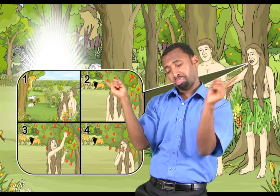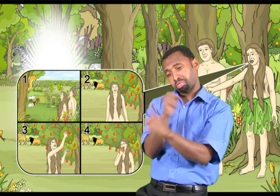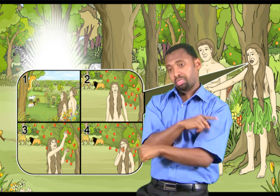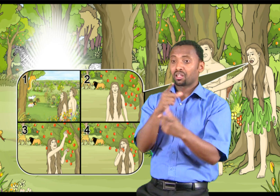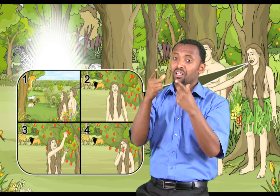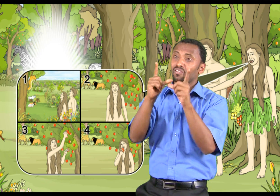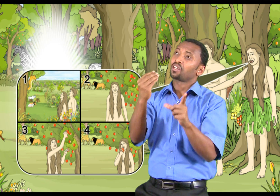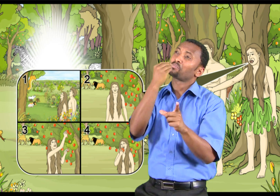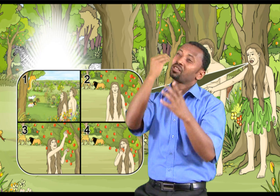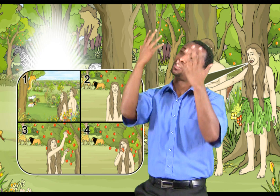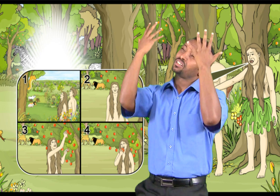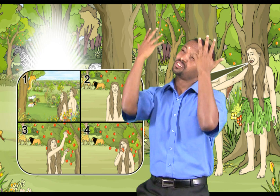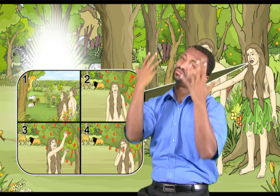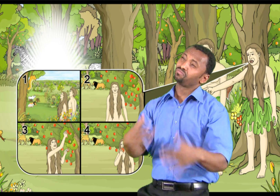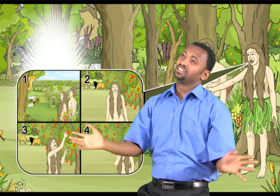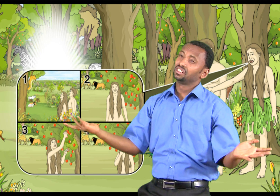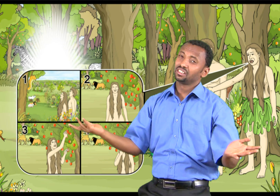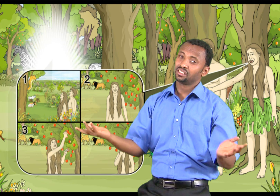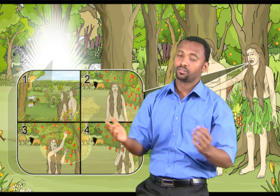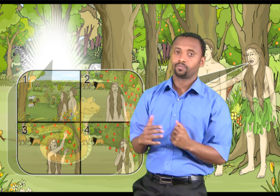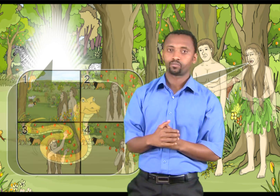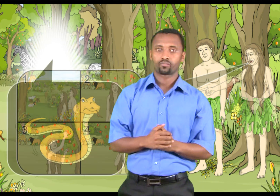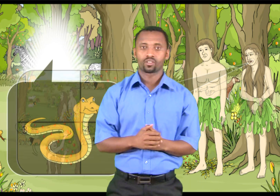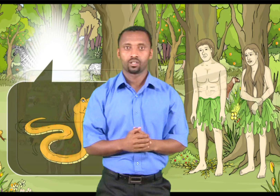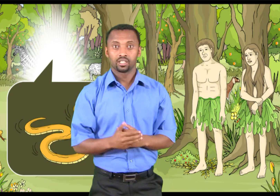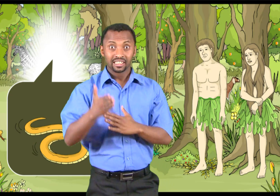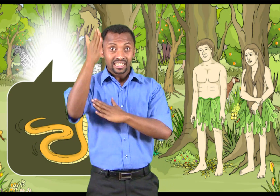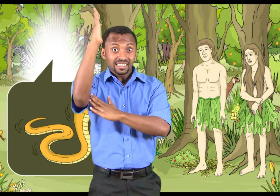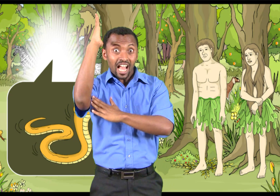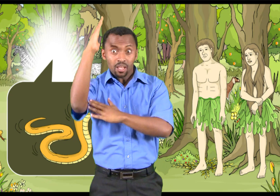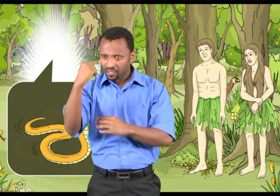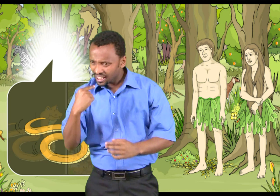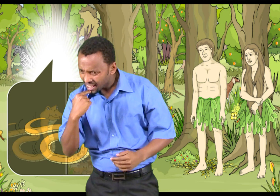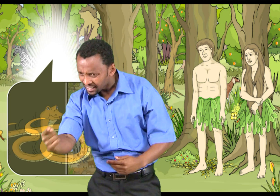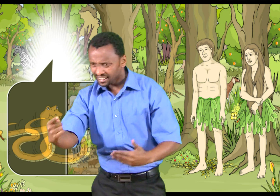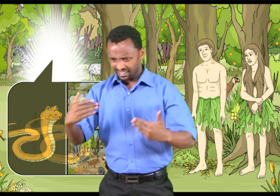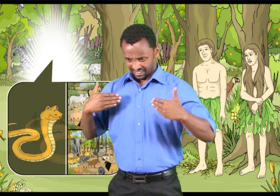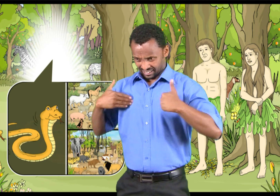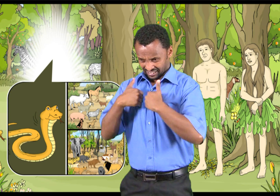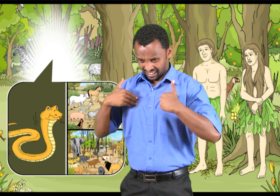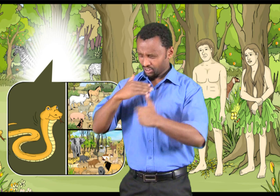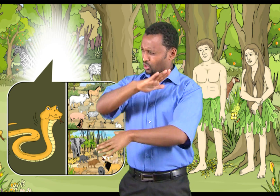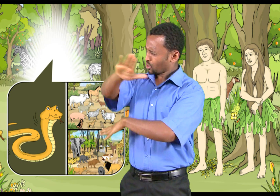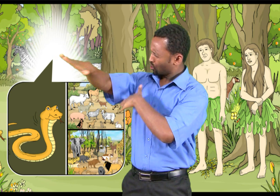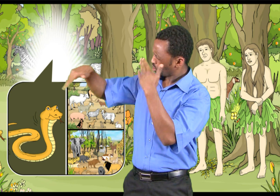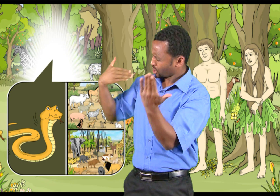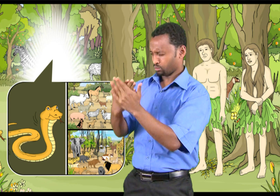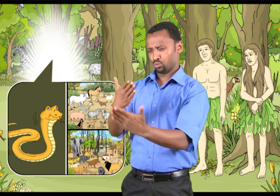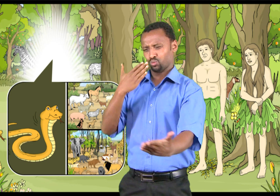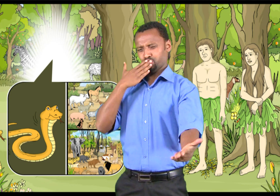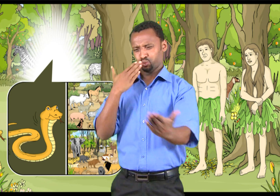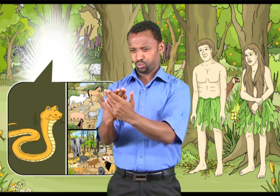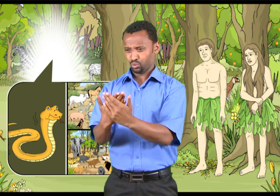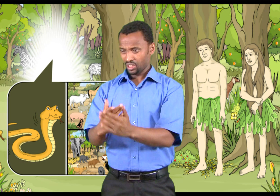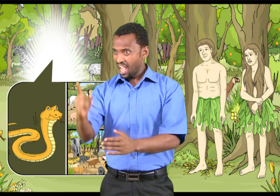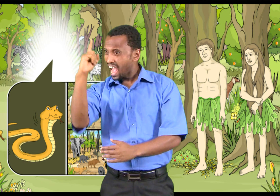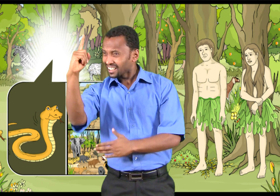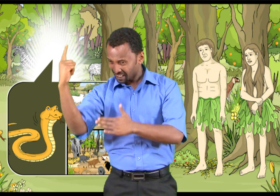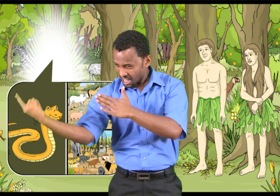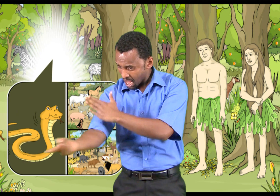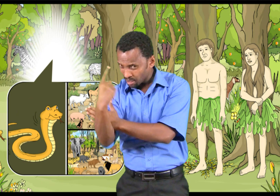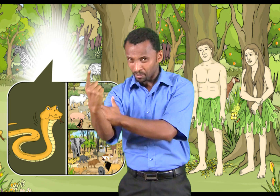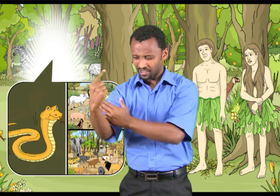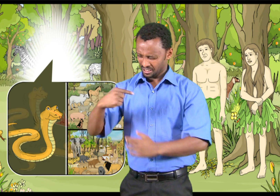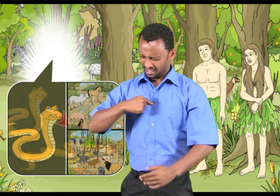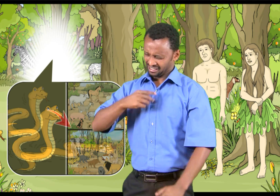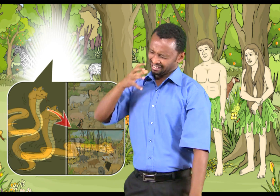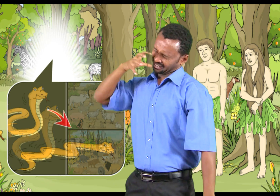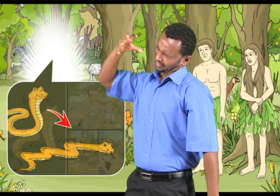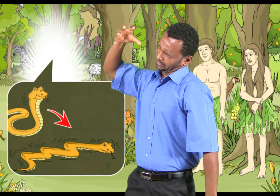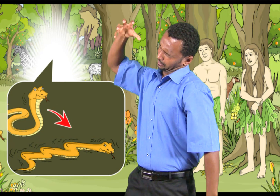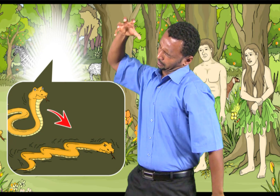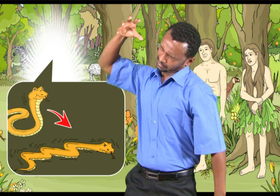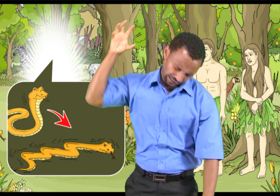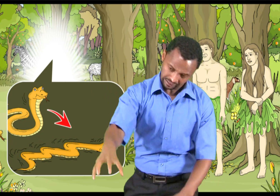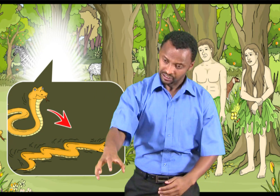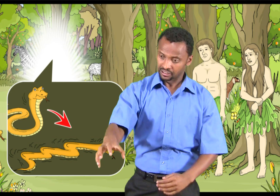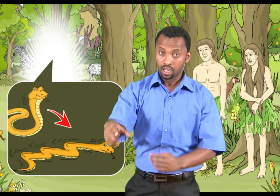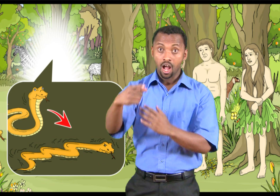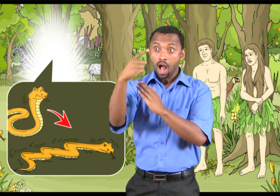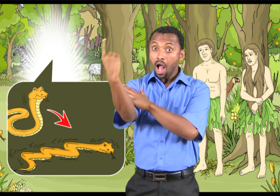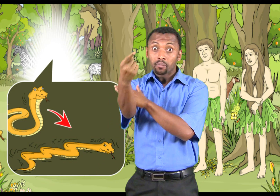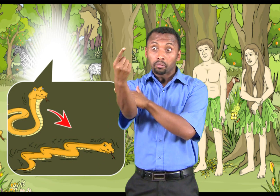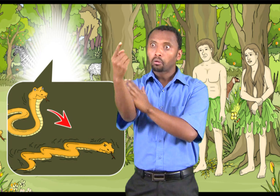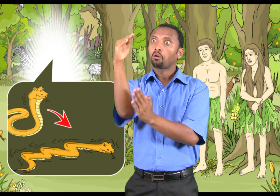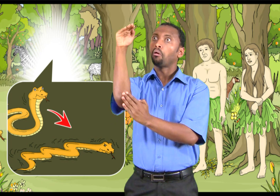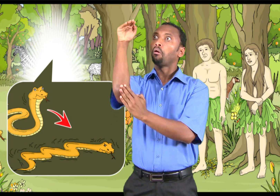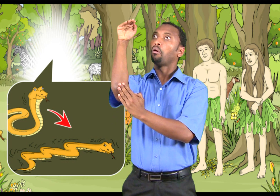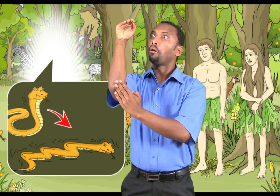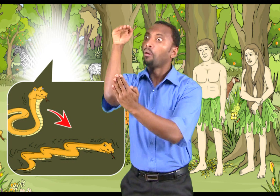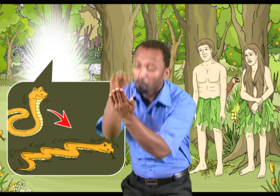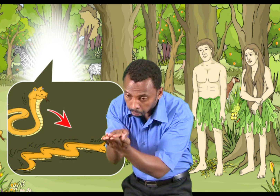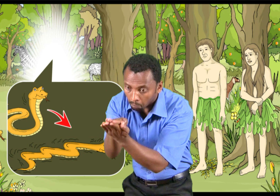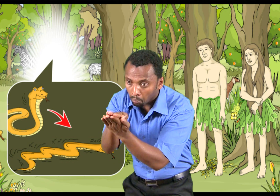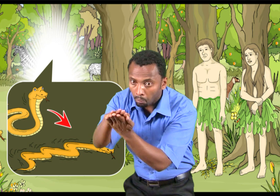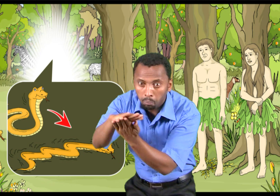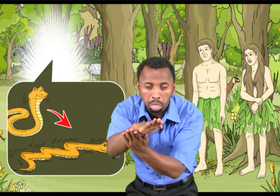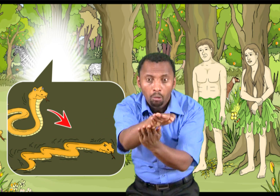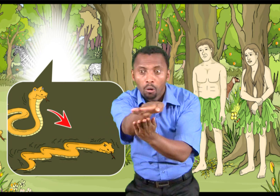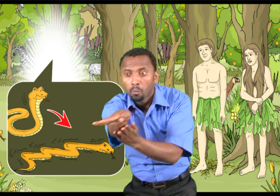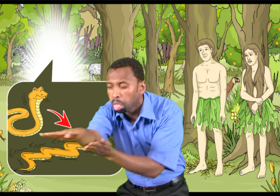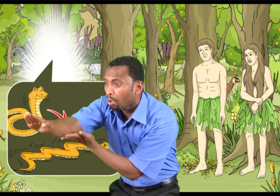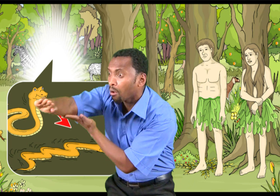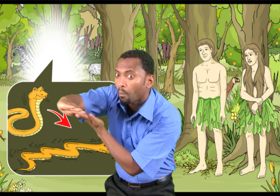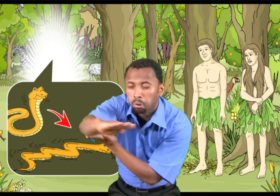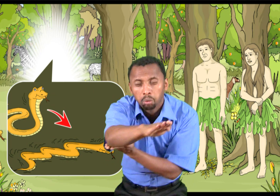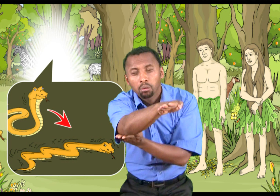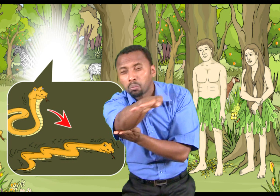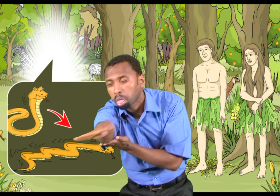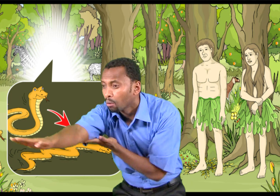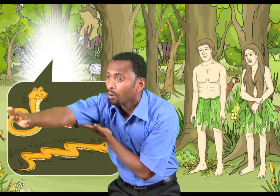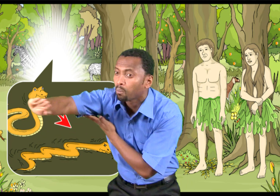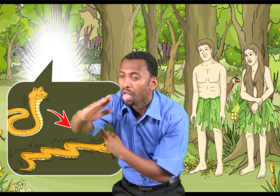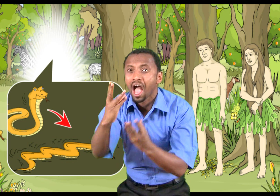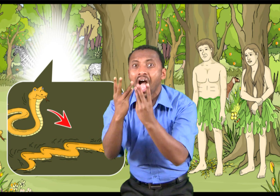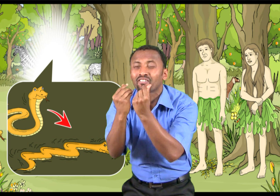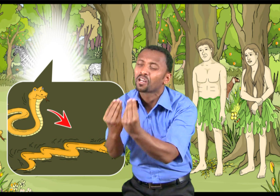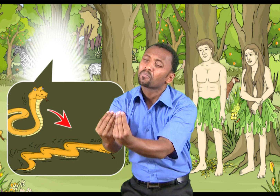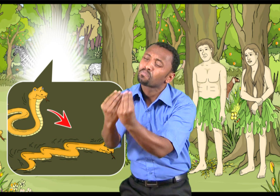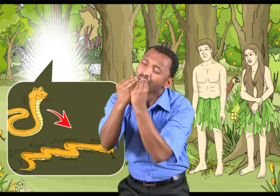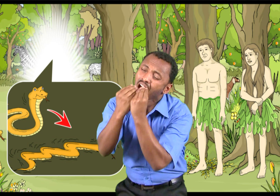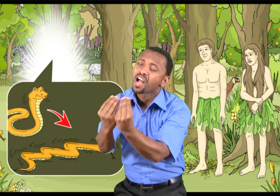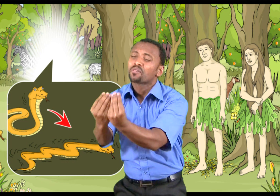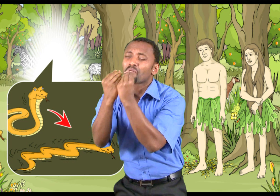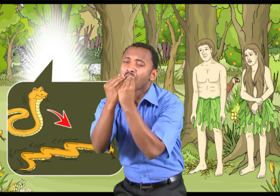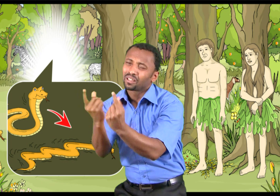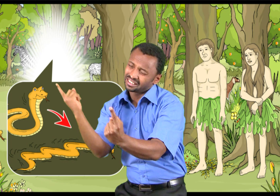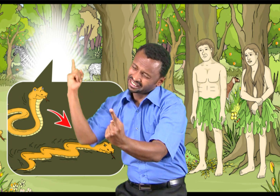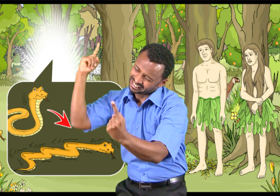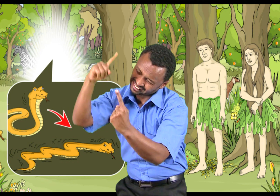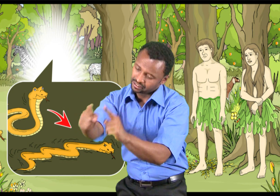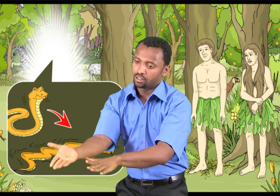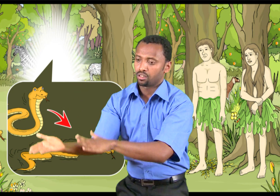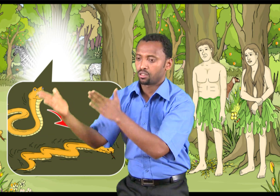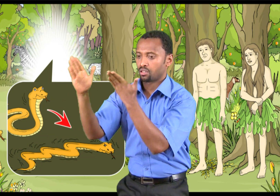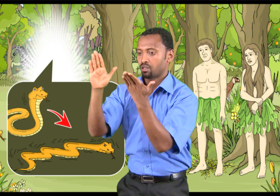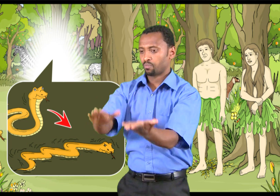So the LORD God said to the serpent: “Because you have done this, cursed are you above all livestock and every beast of the field!